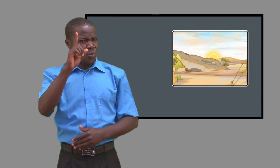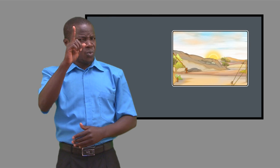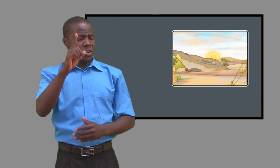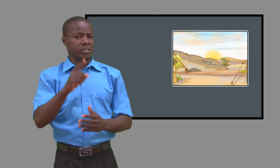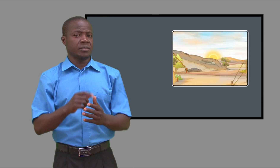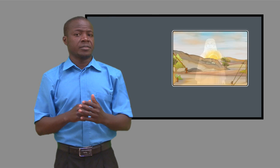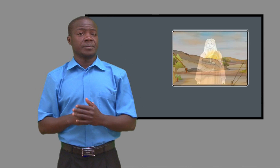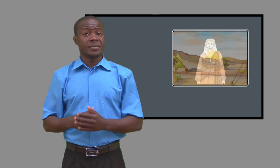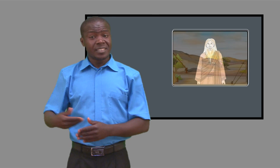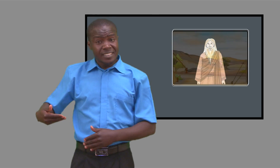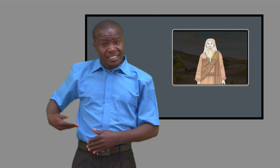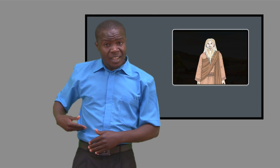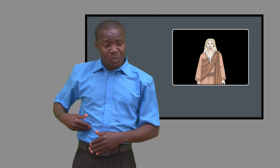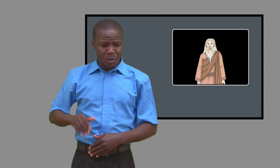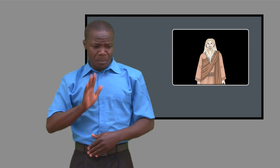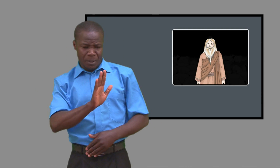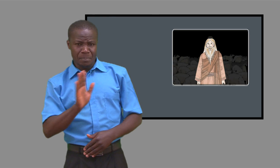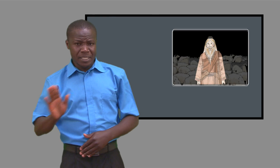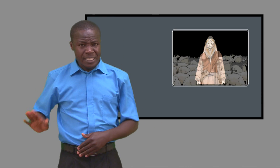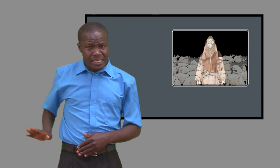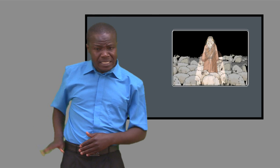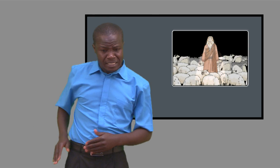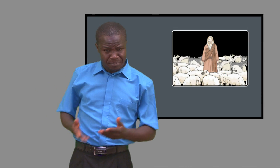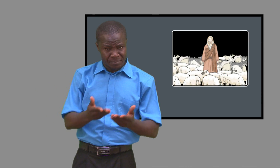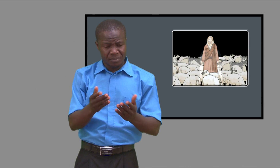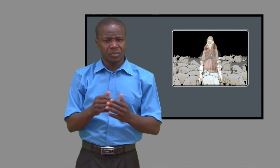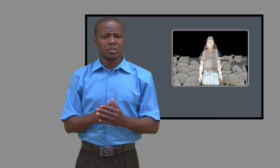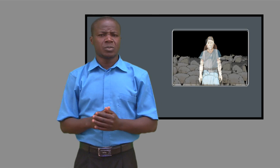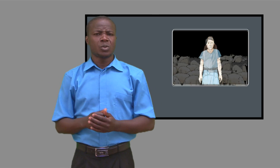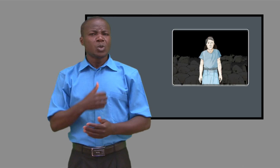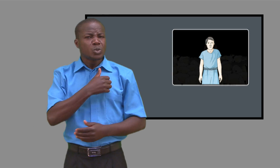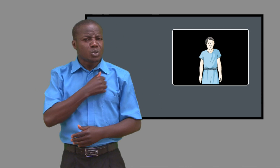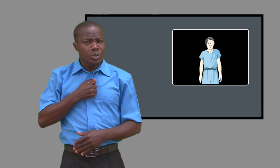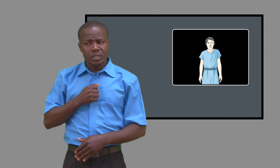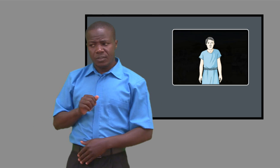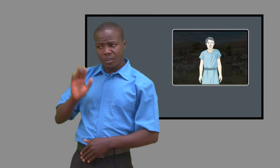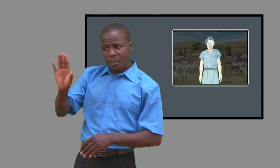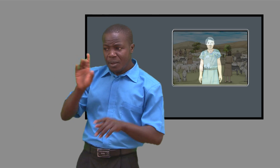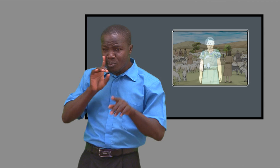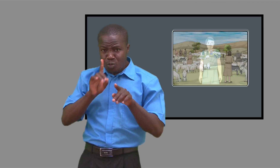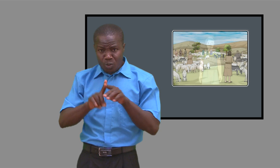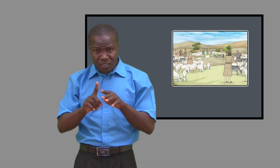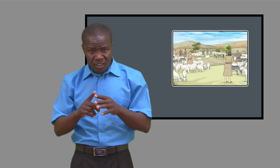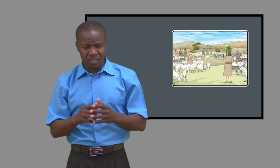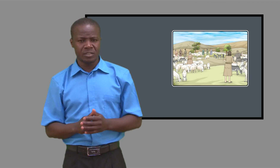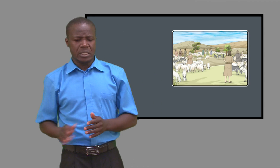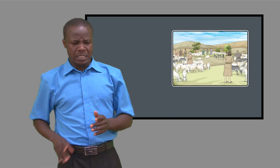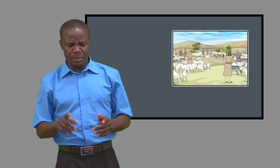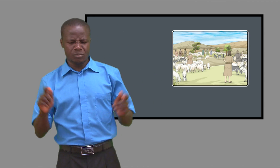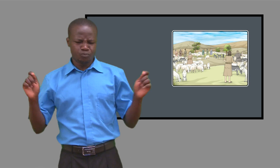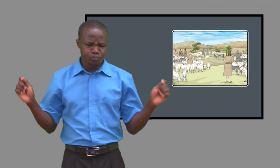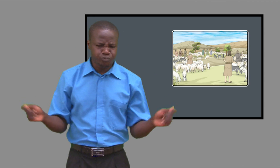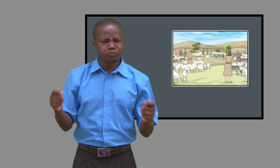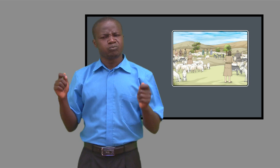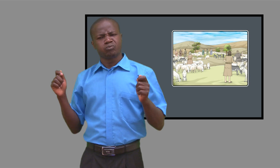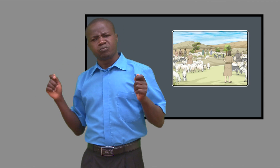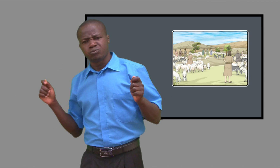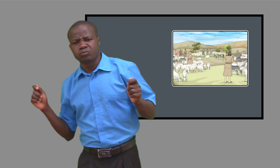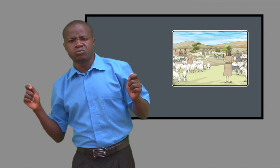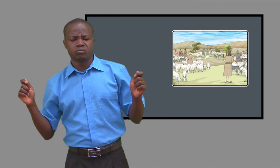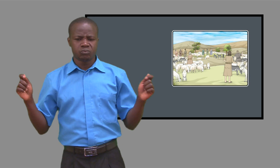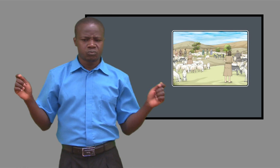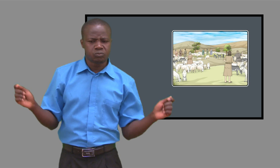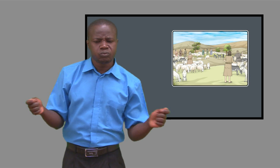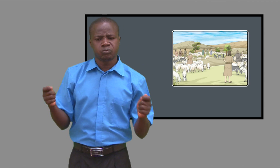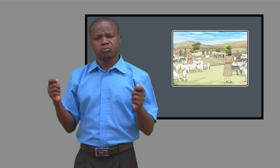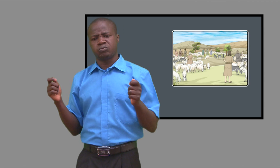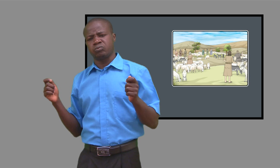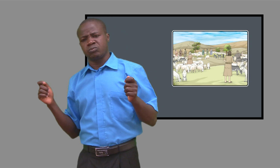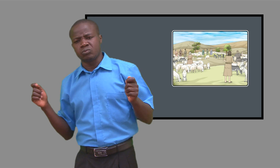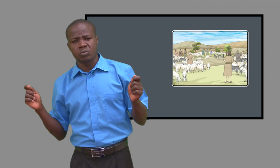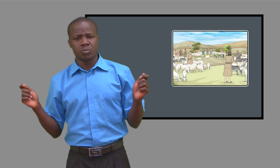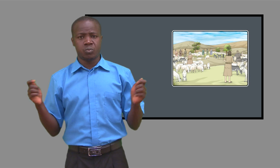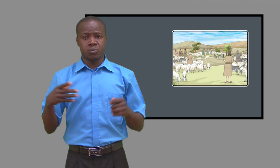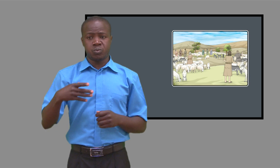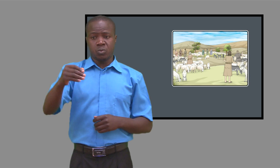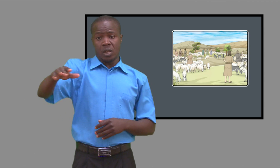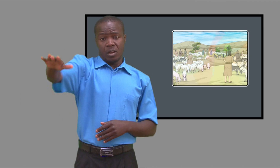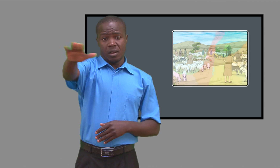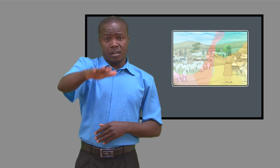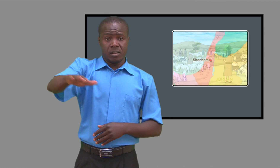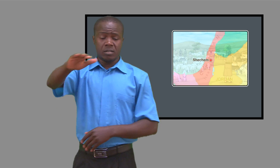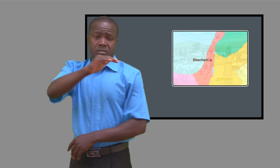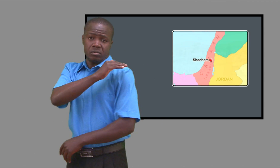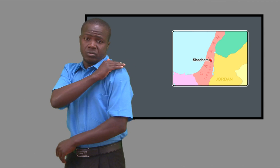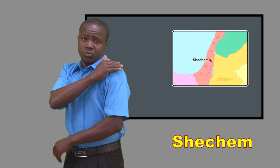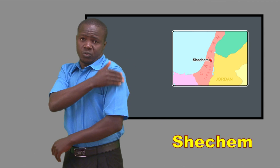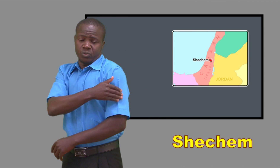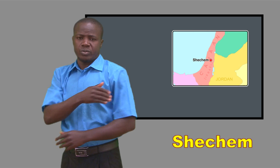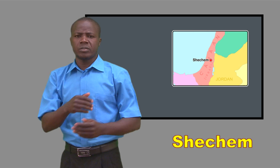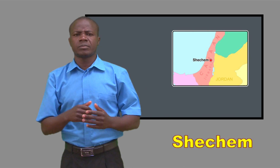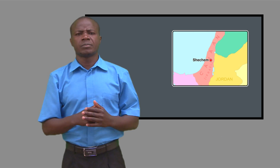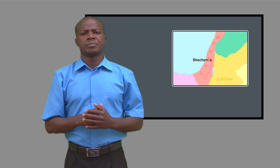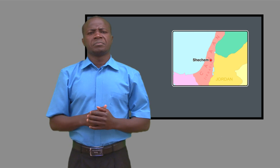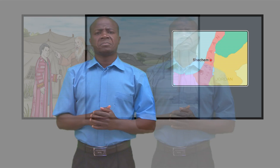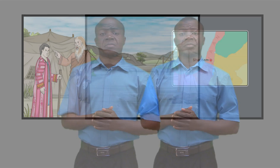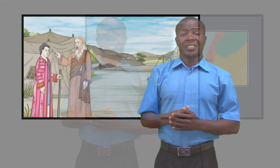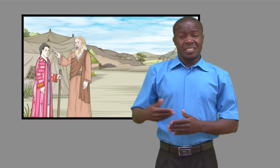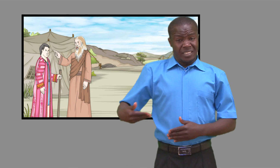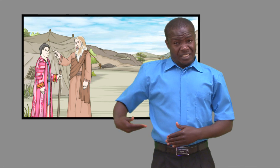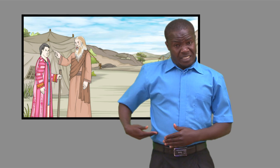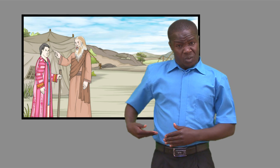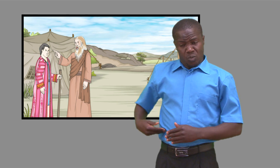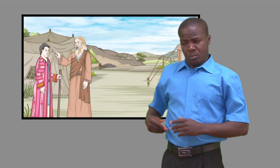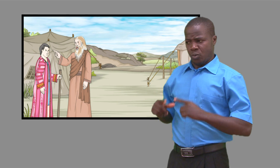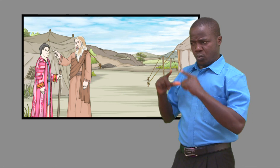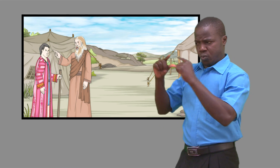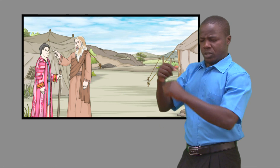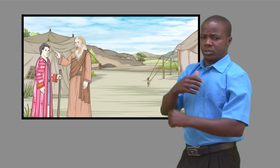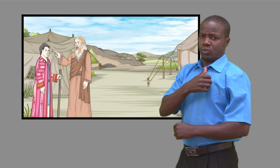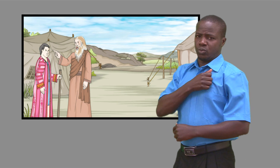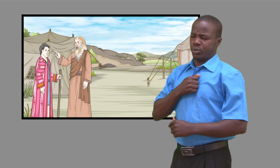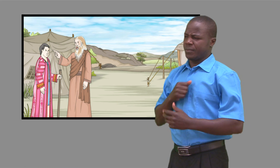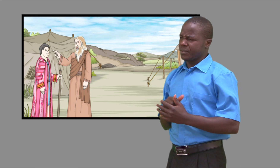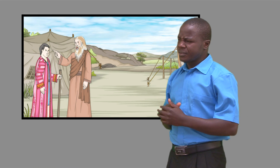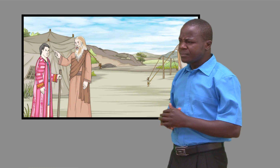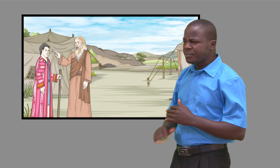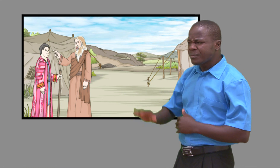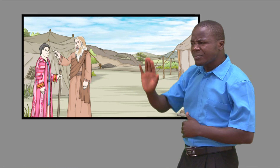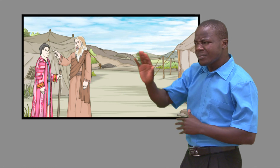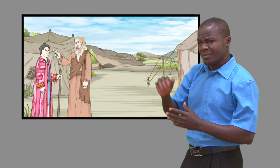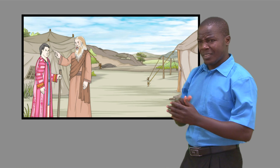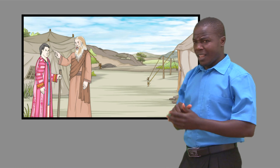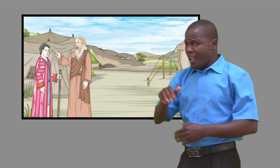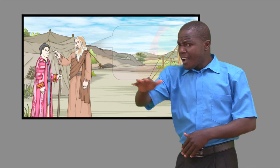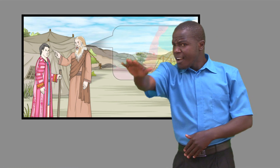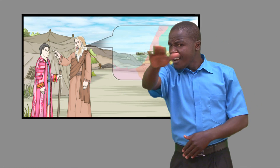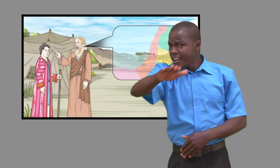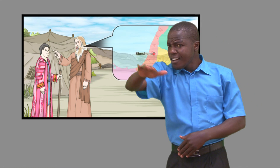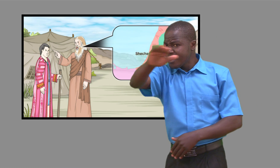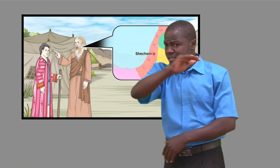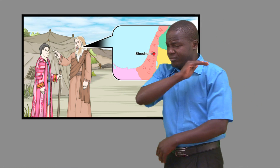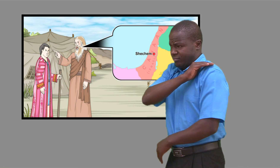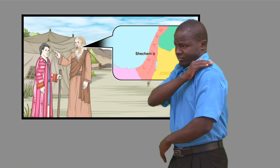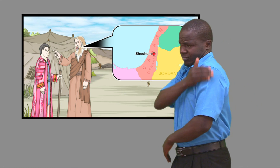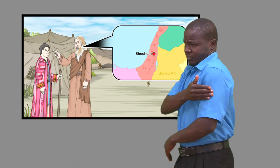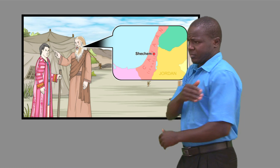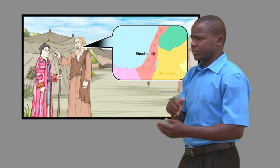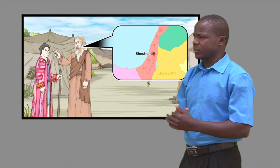Some time later, Joseph’s brothers had gone to pasture their father’s flocks near Shechem.